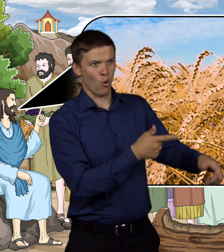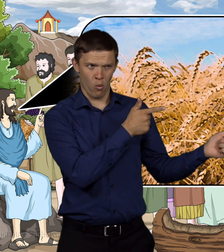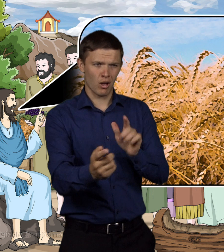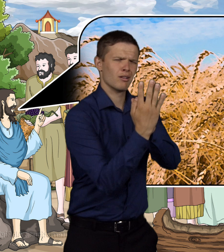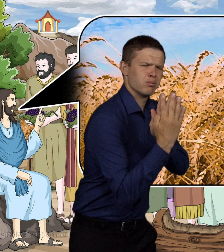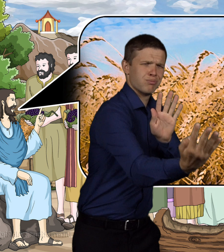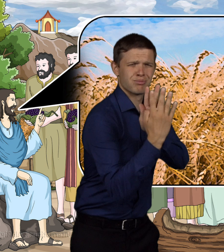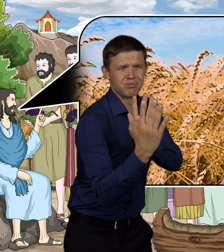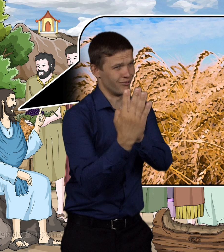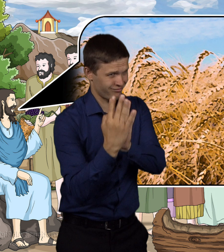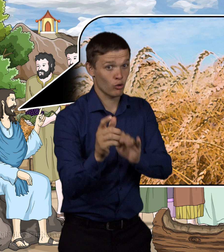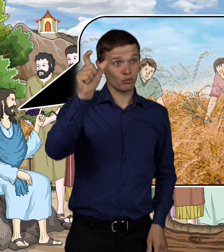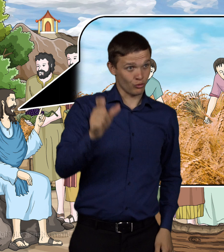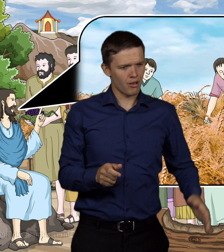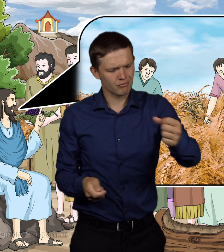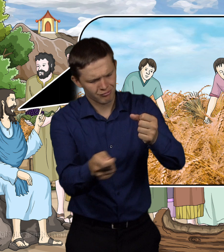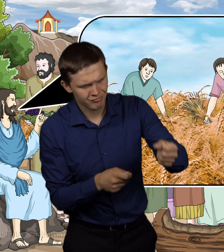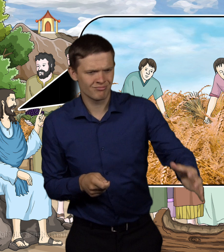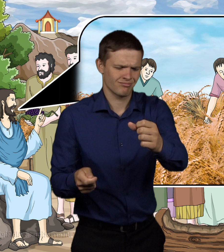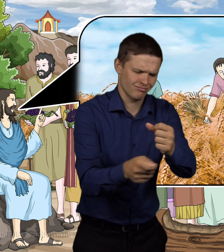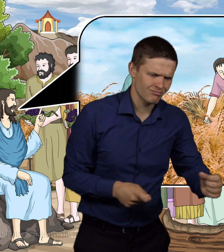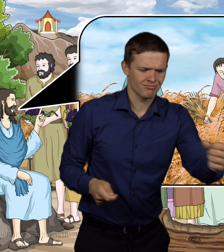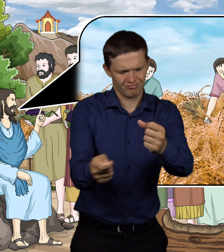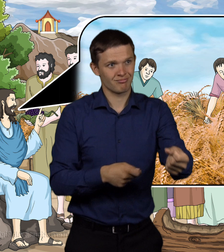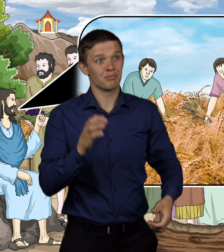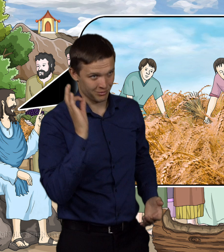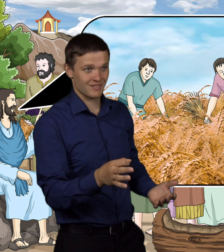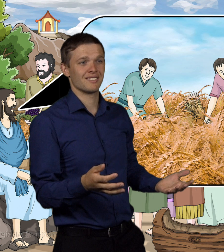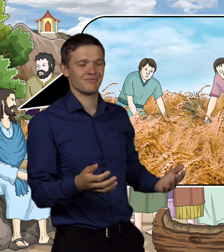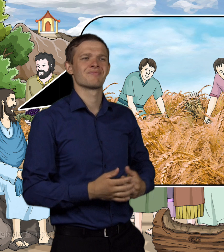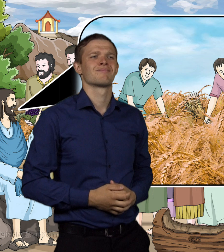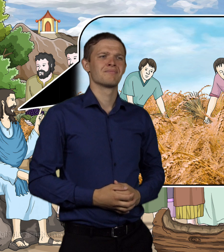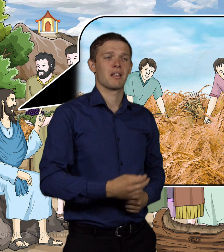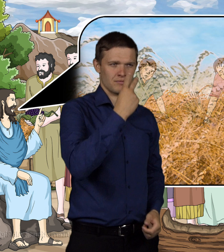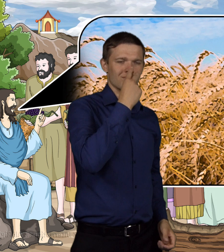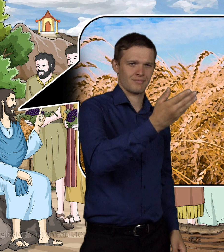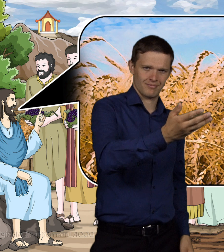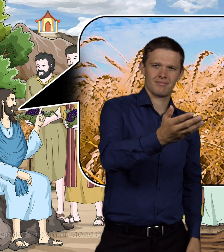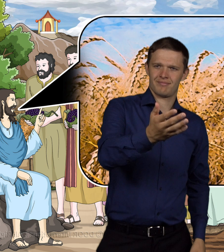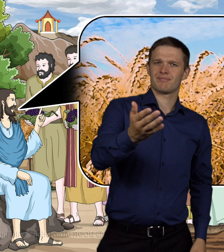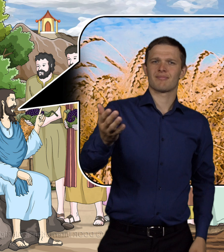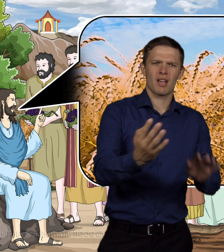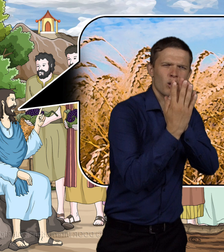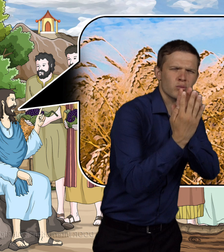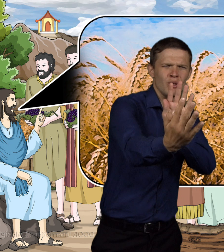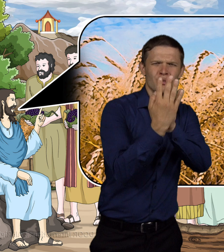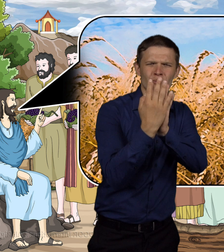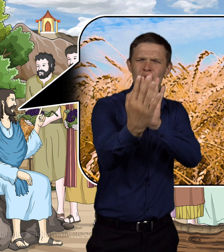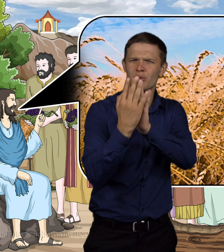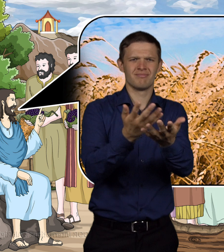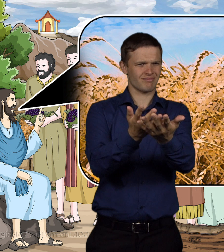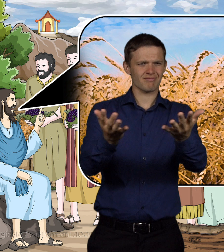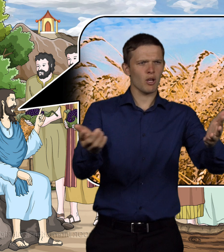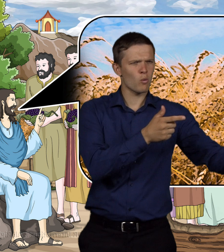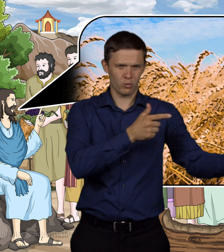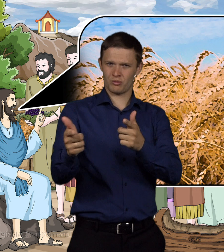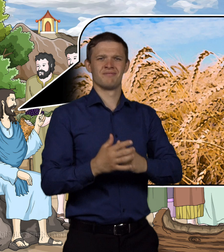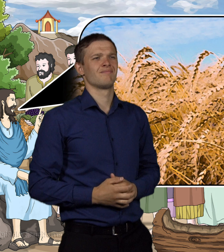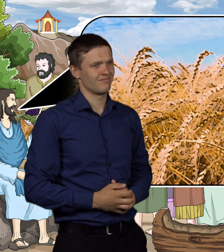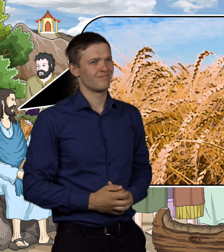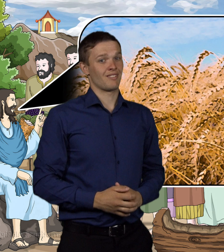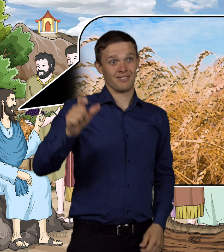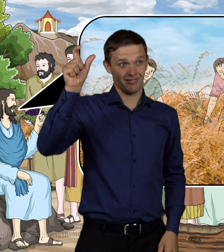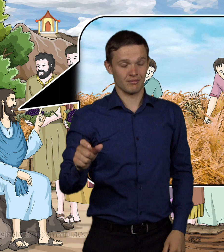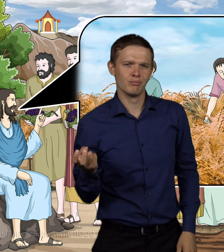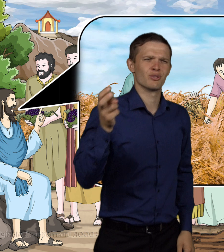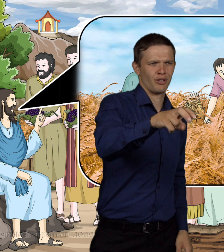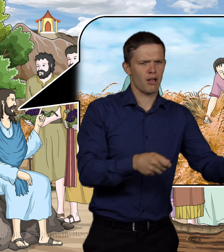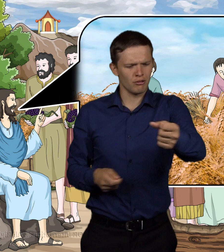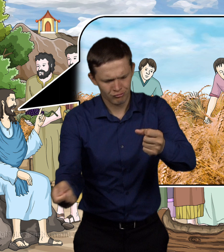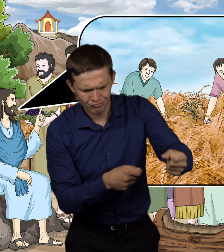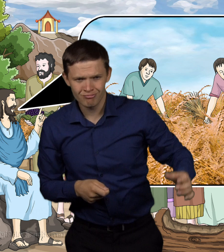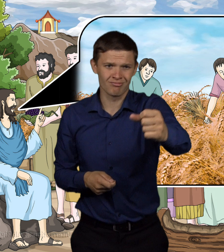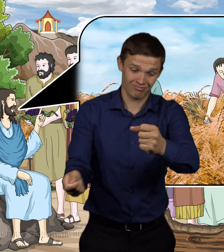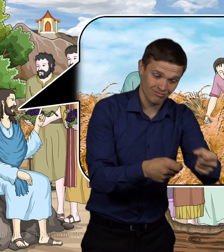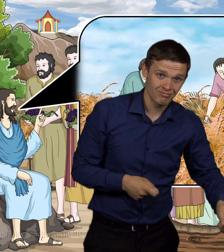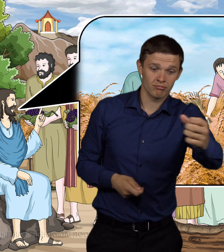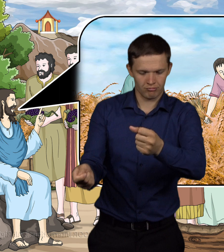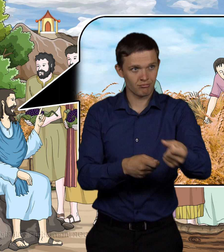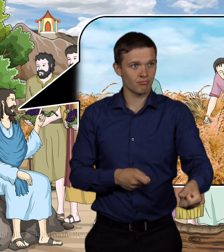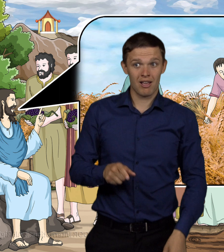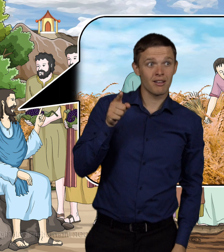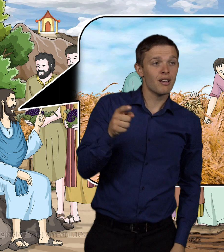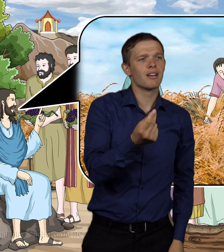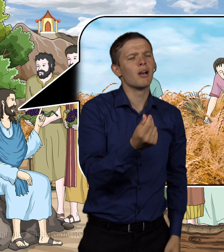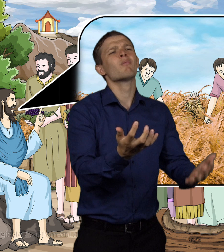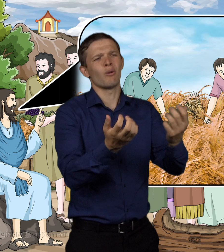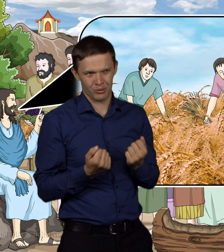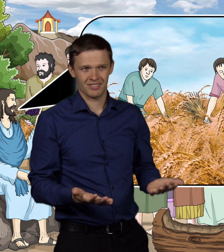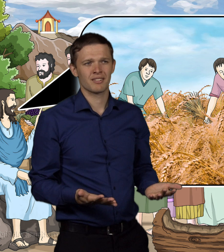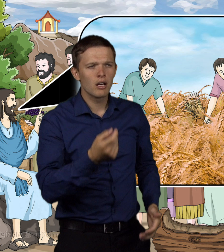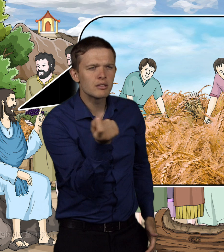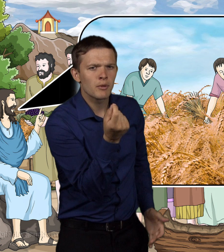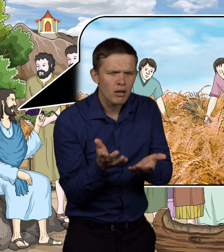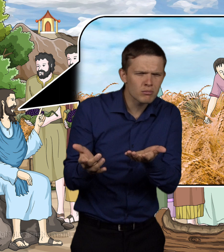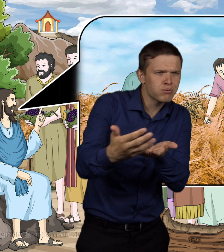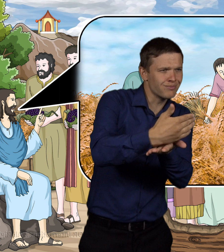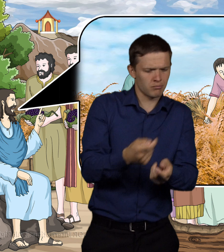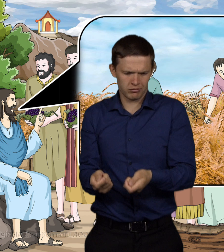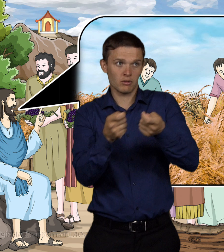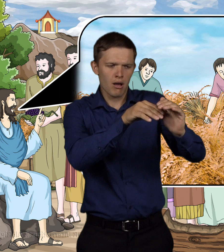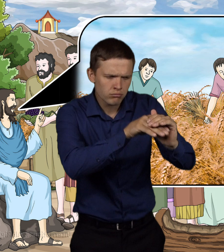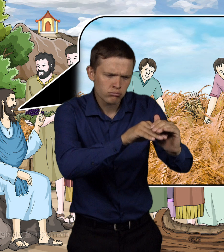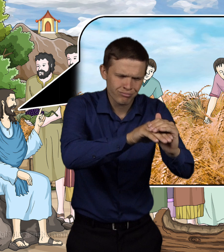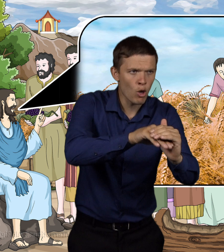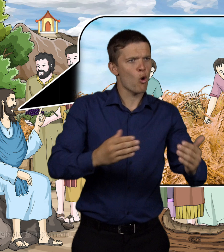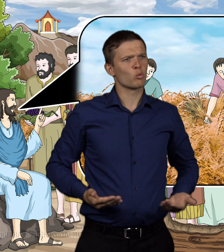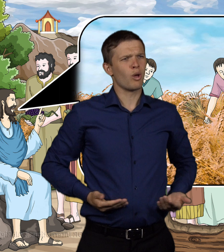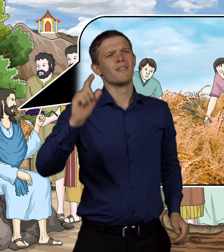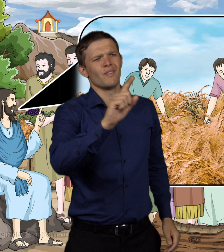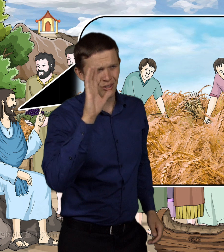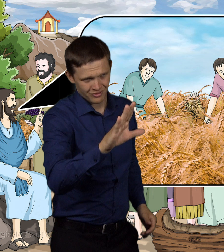Already the reaper draws his wages and gathers a crop for eternal life, so that the sower and the reaper may rejoice together.